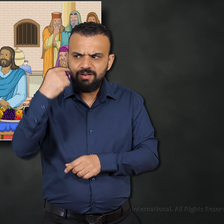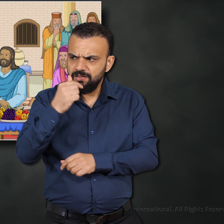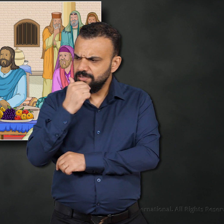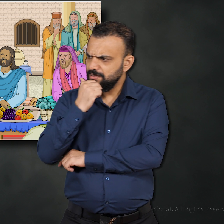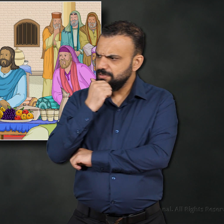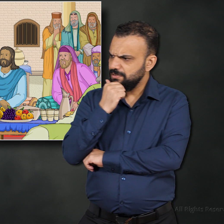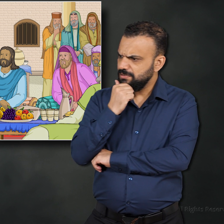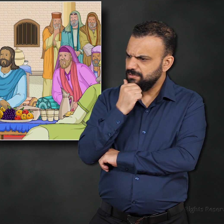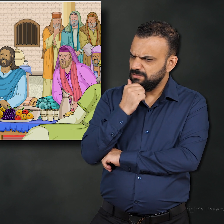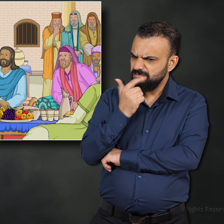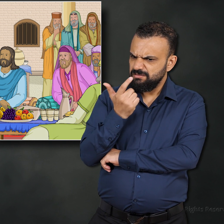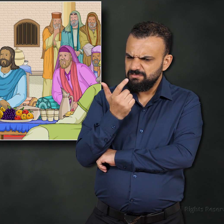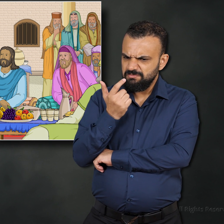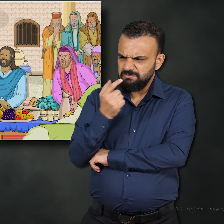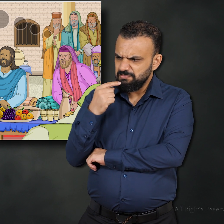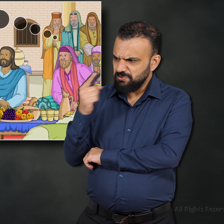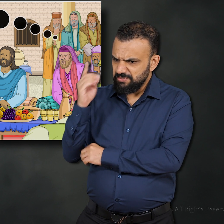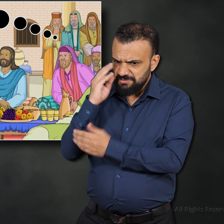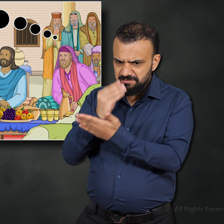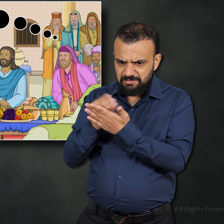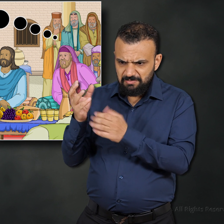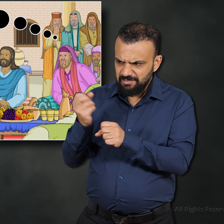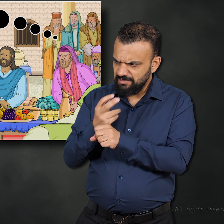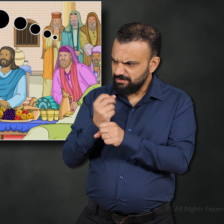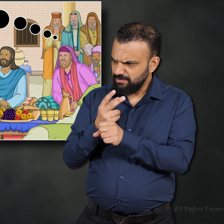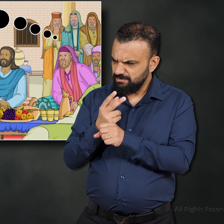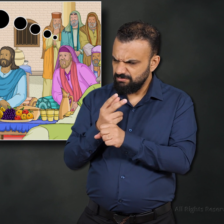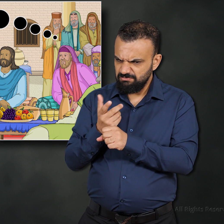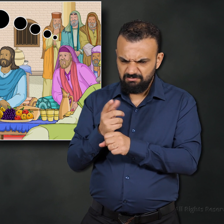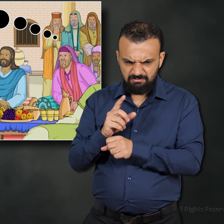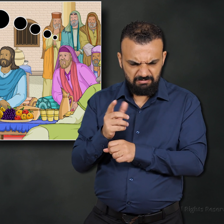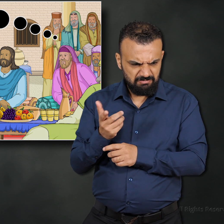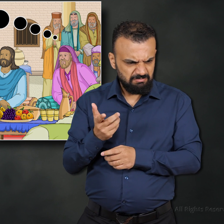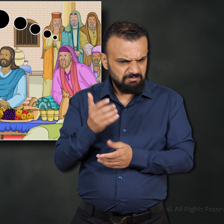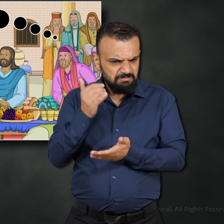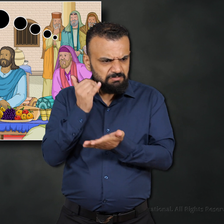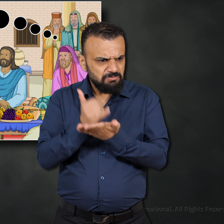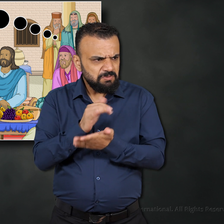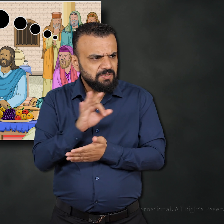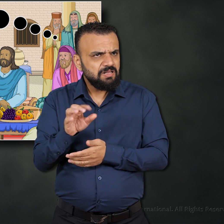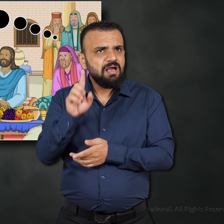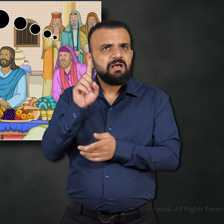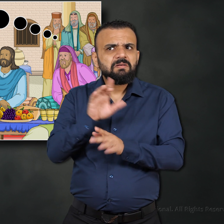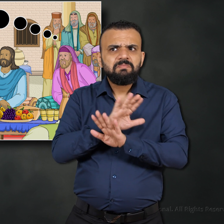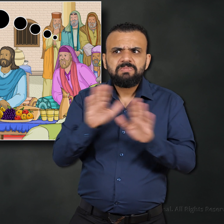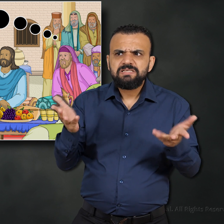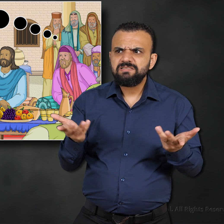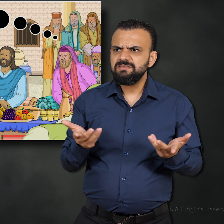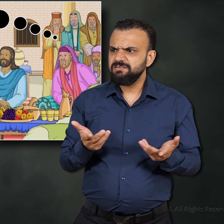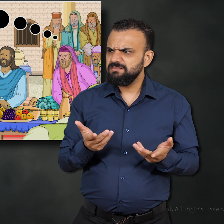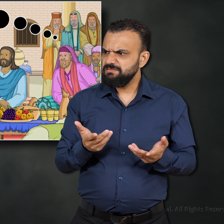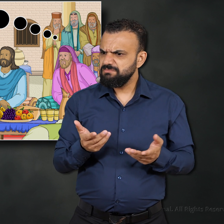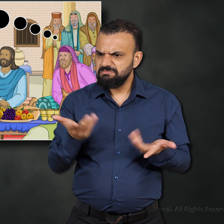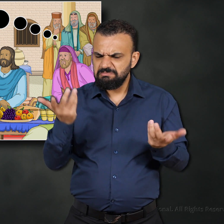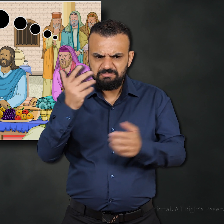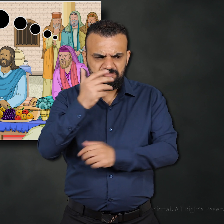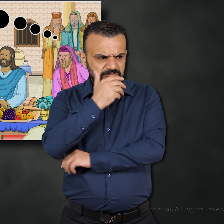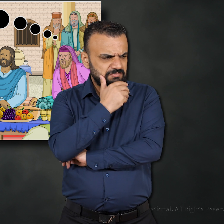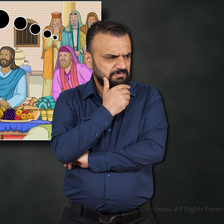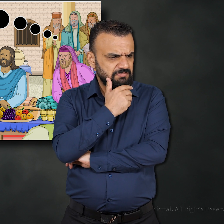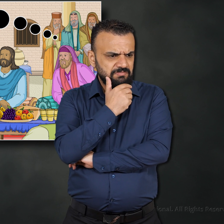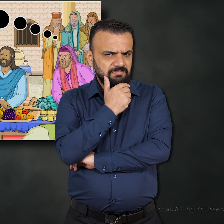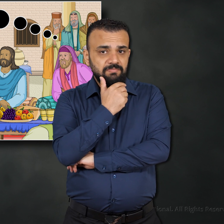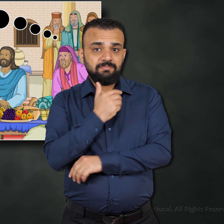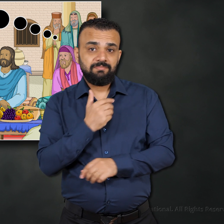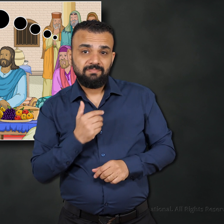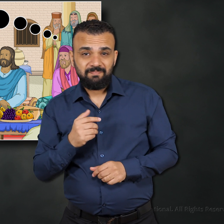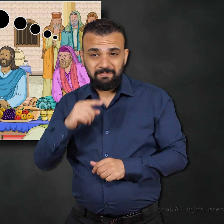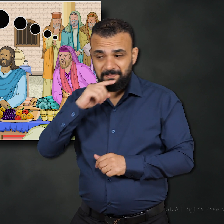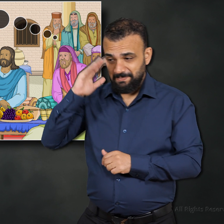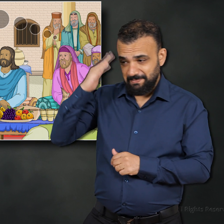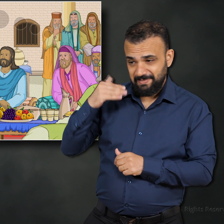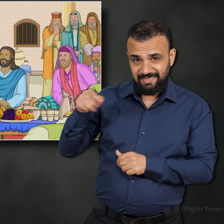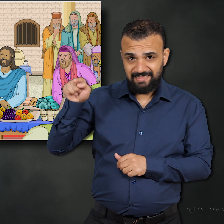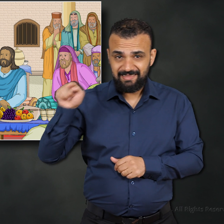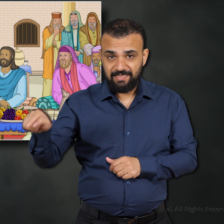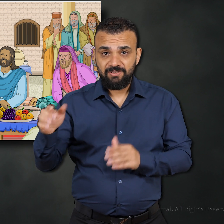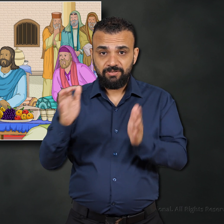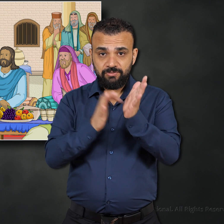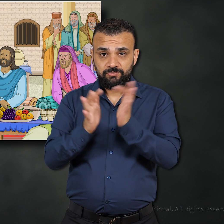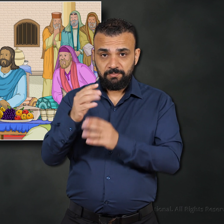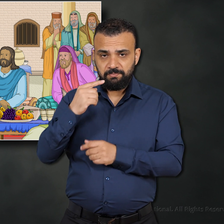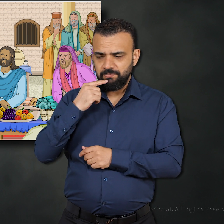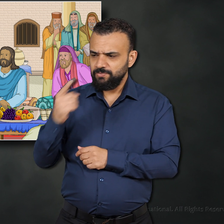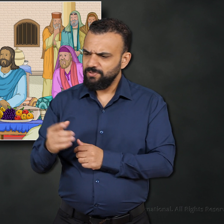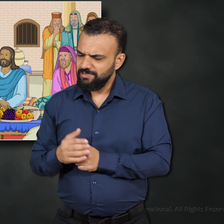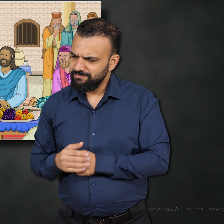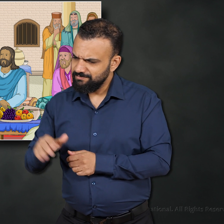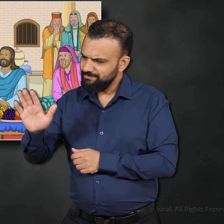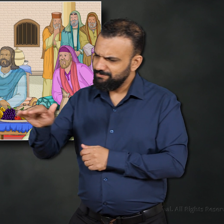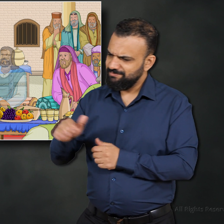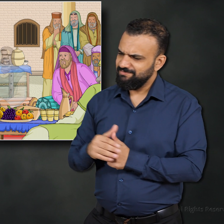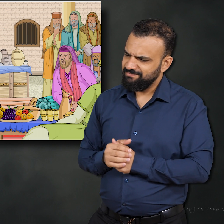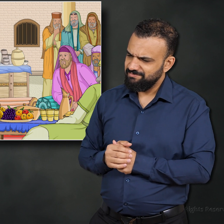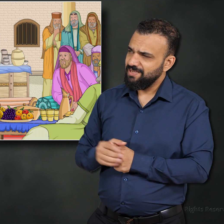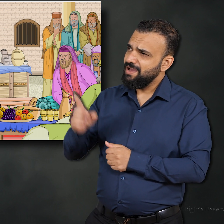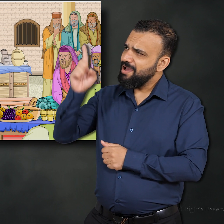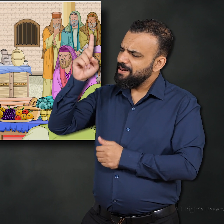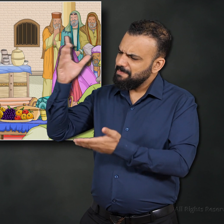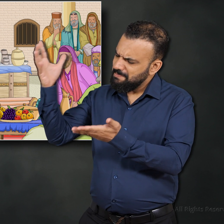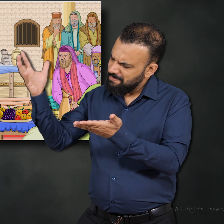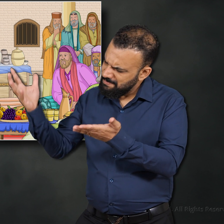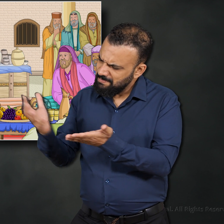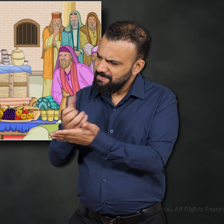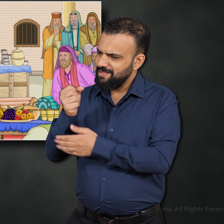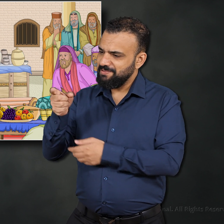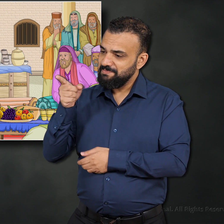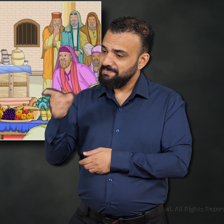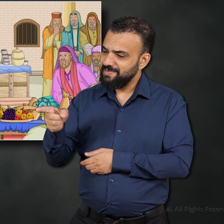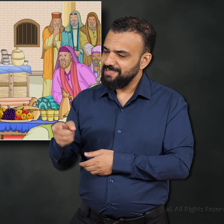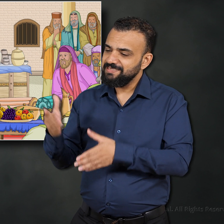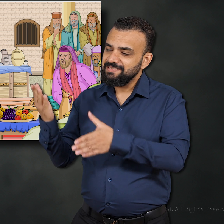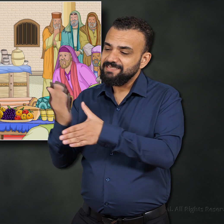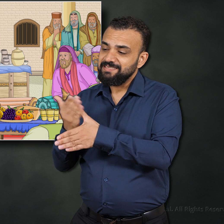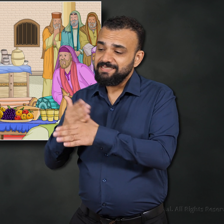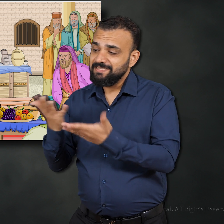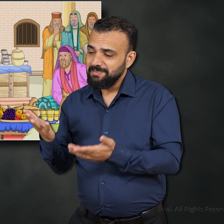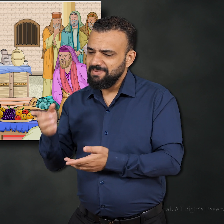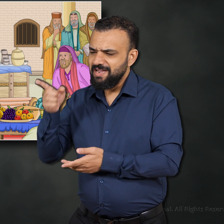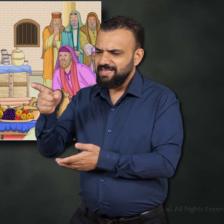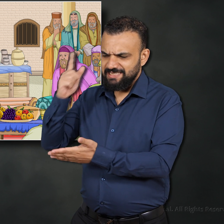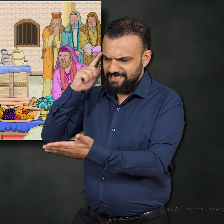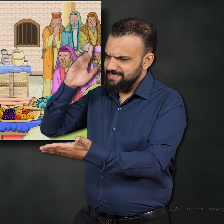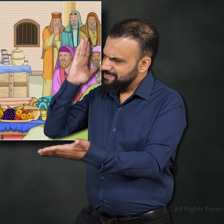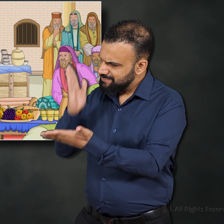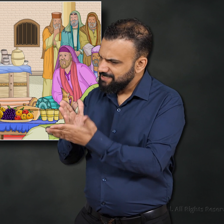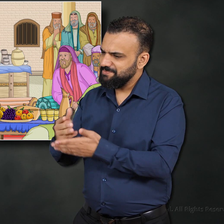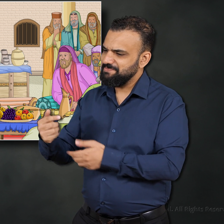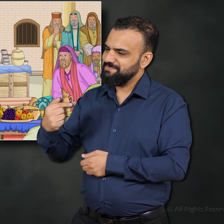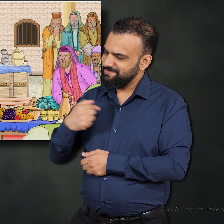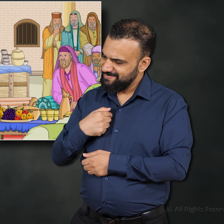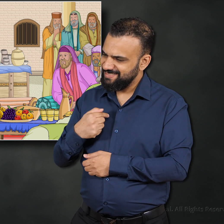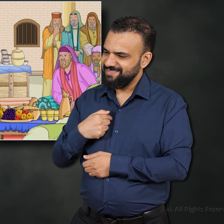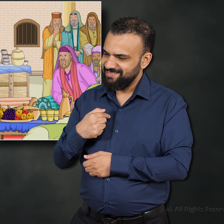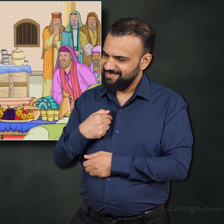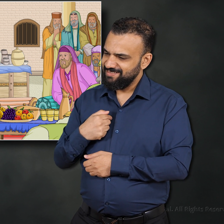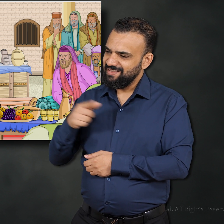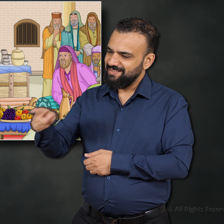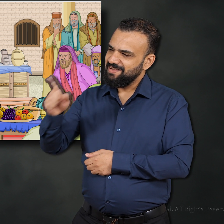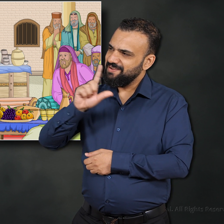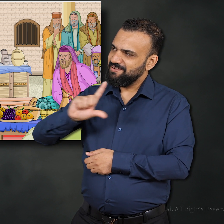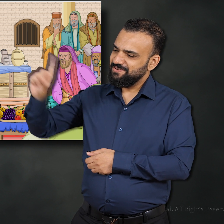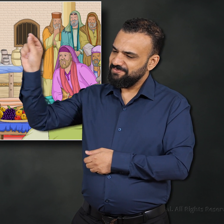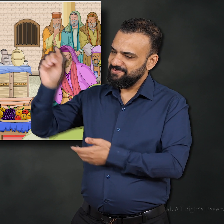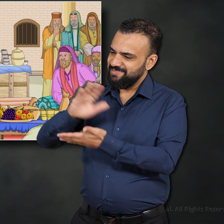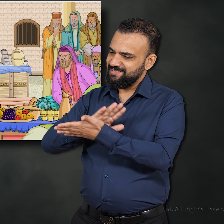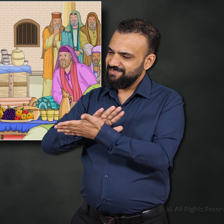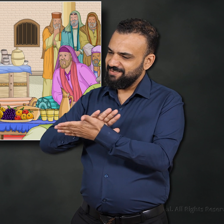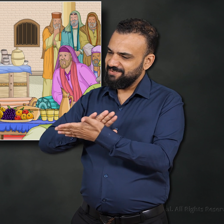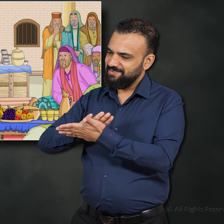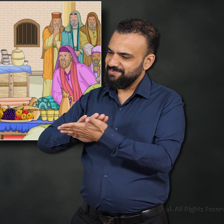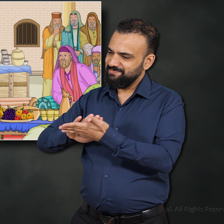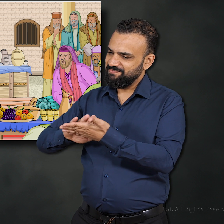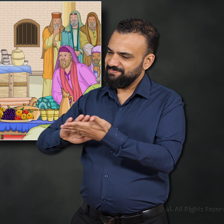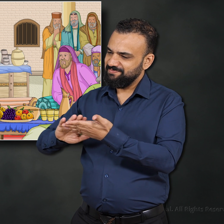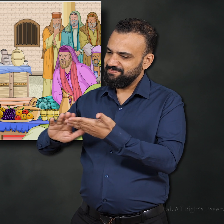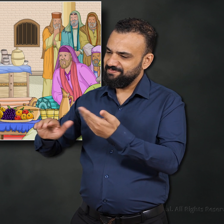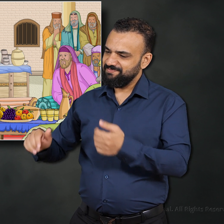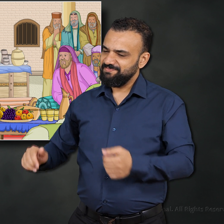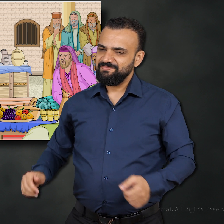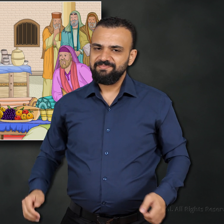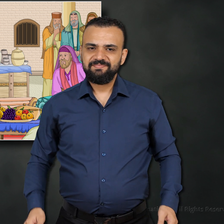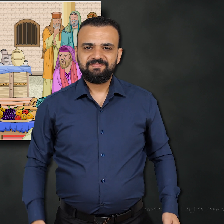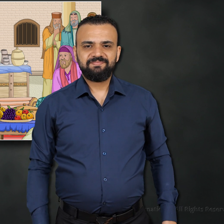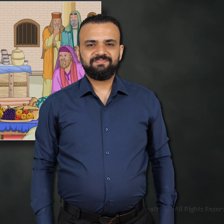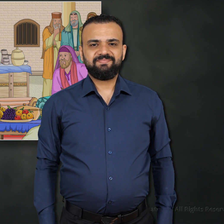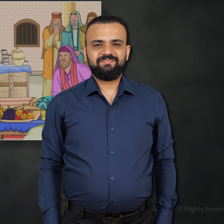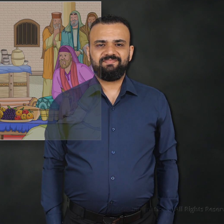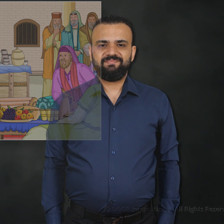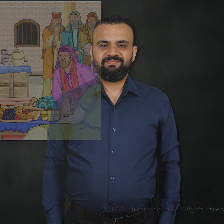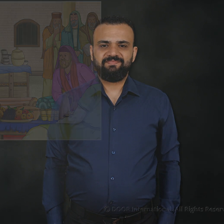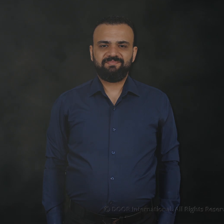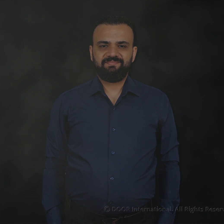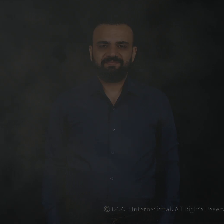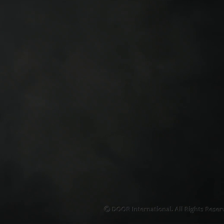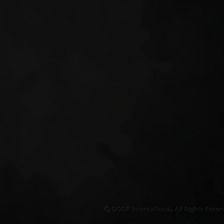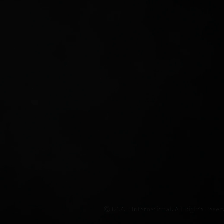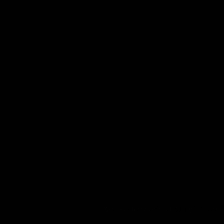But those at the table began to say to themselves, “Who is this who even forgives sins?” And Jesus told the woman, “Your faith has saved you; go in peace.”